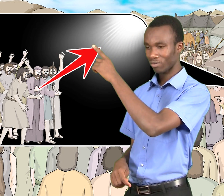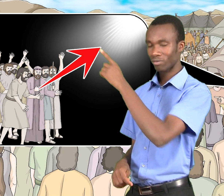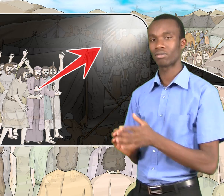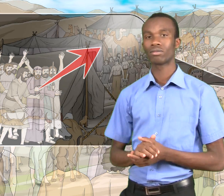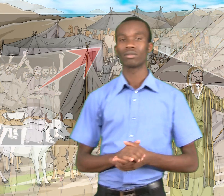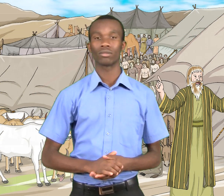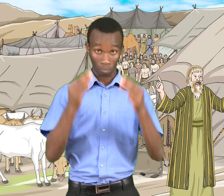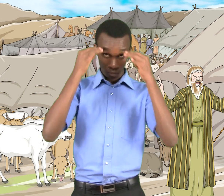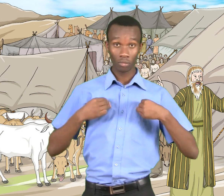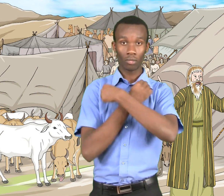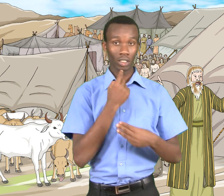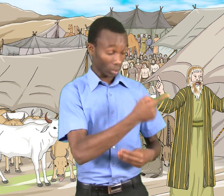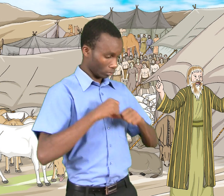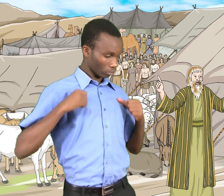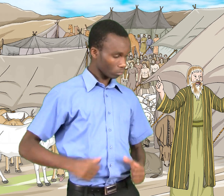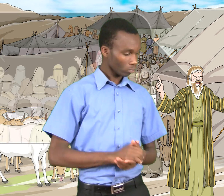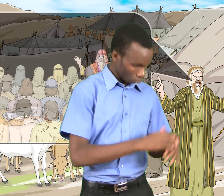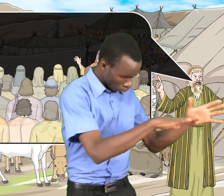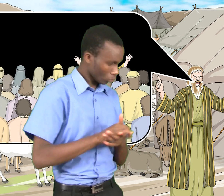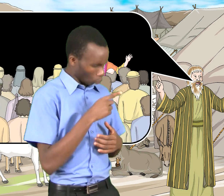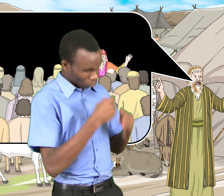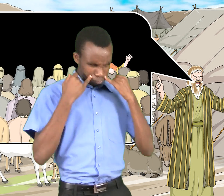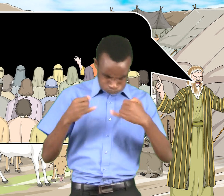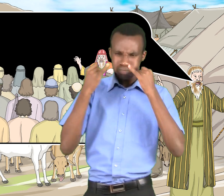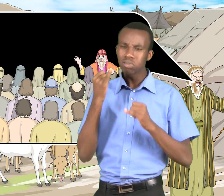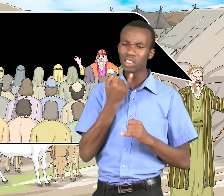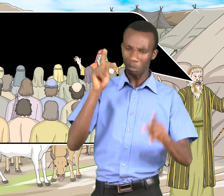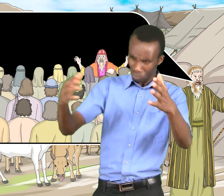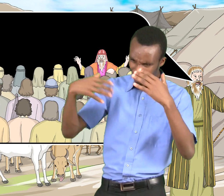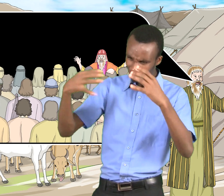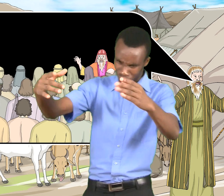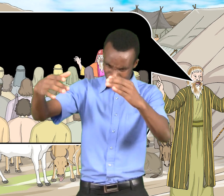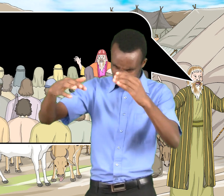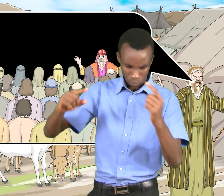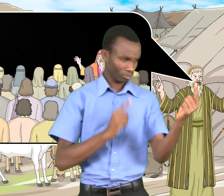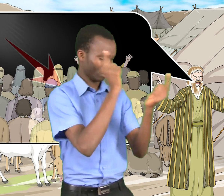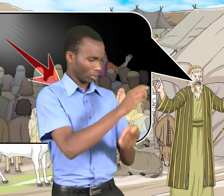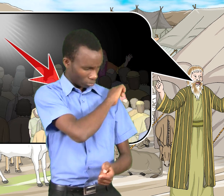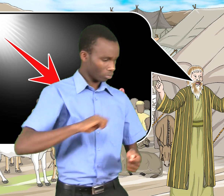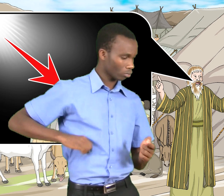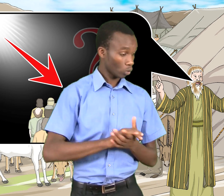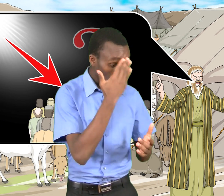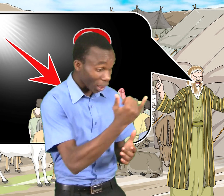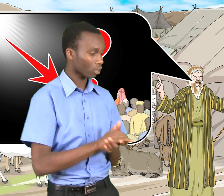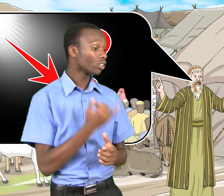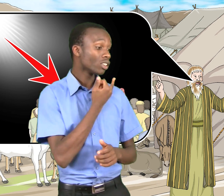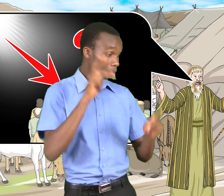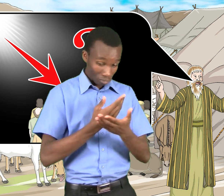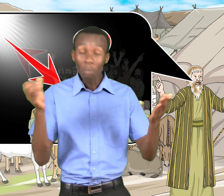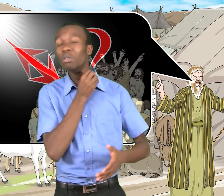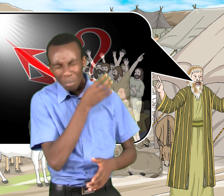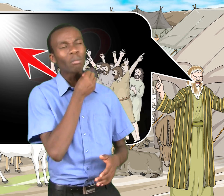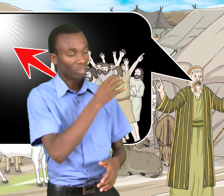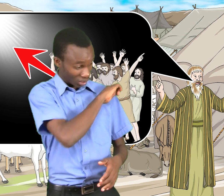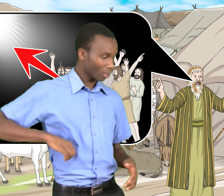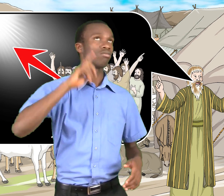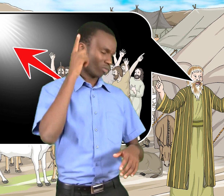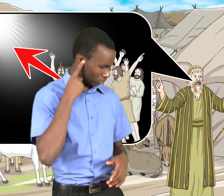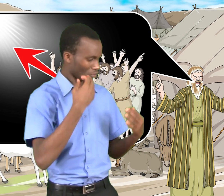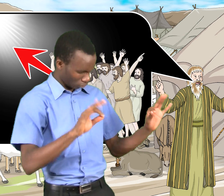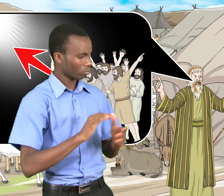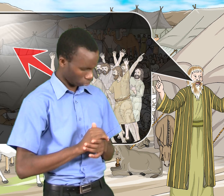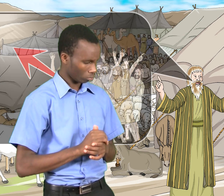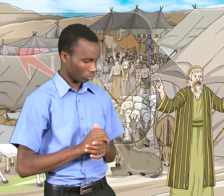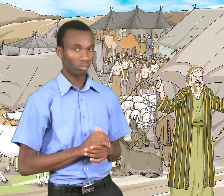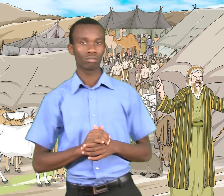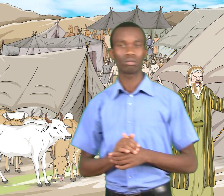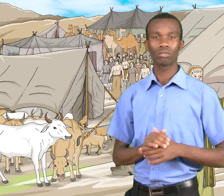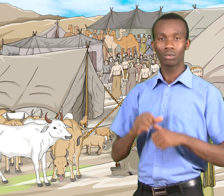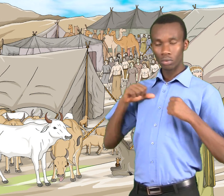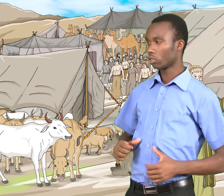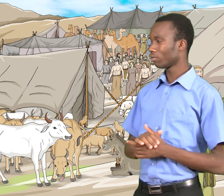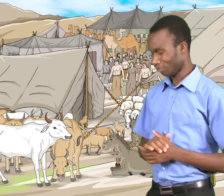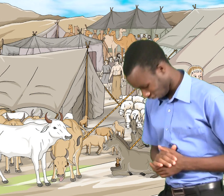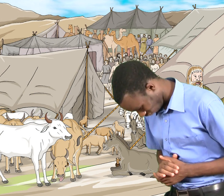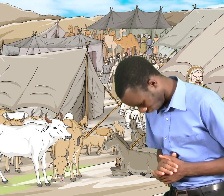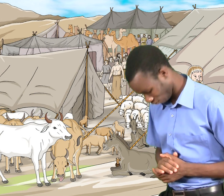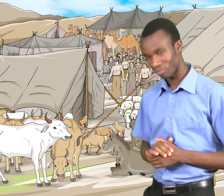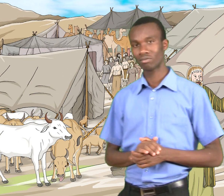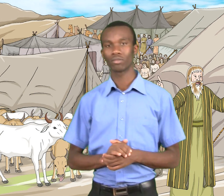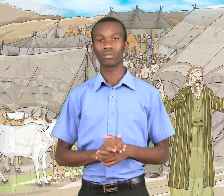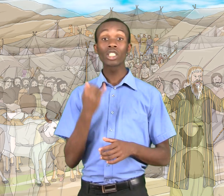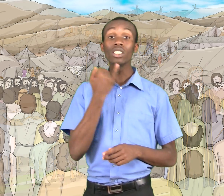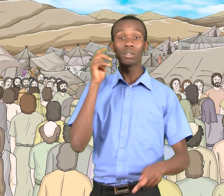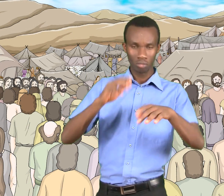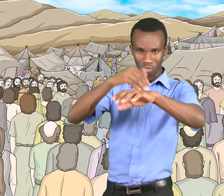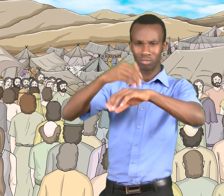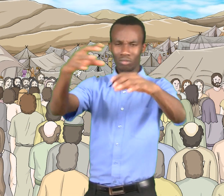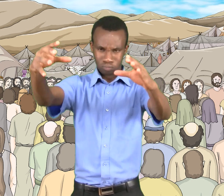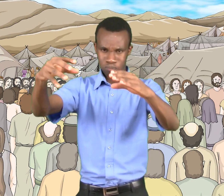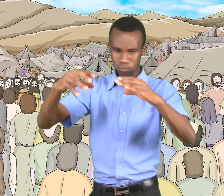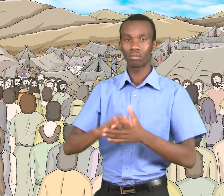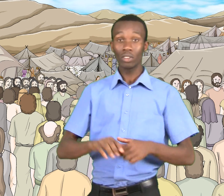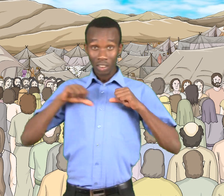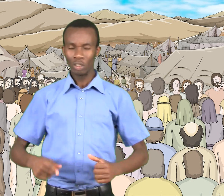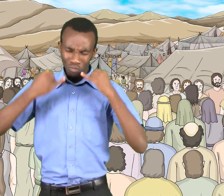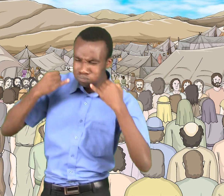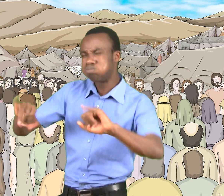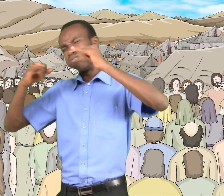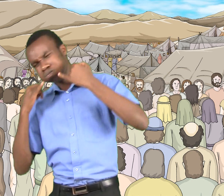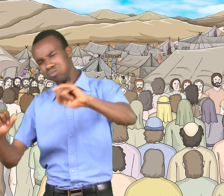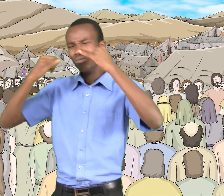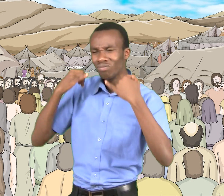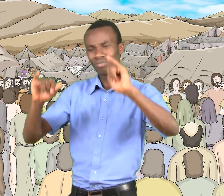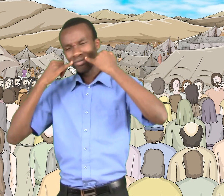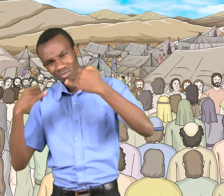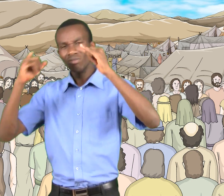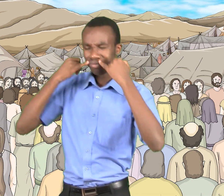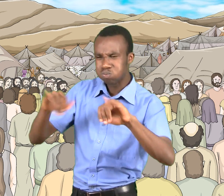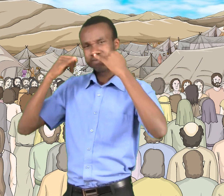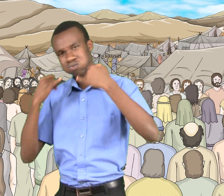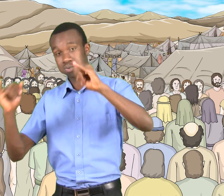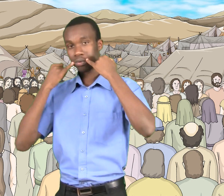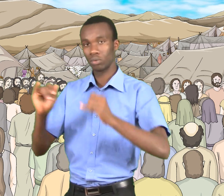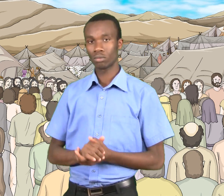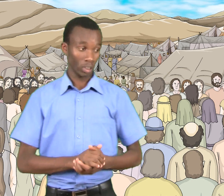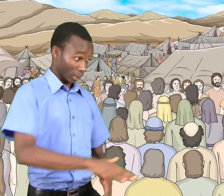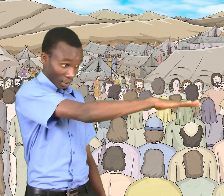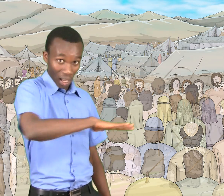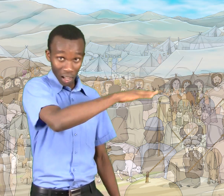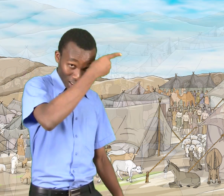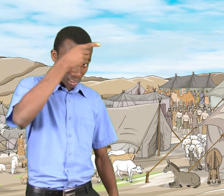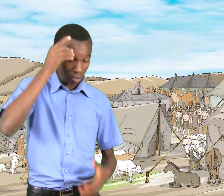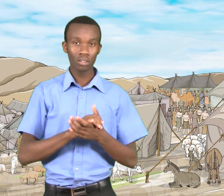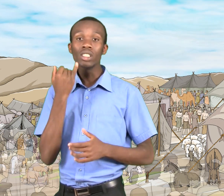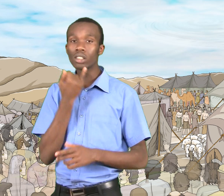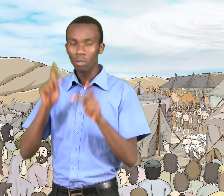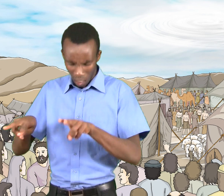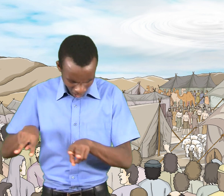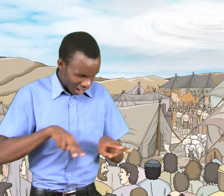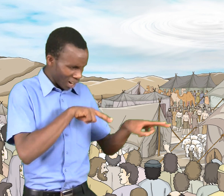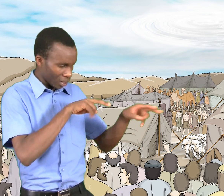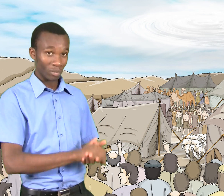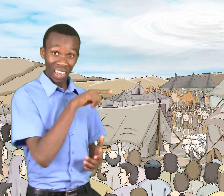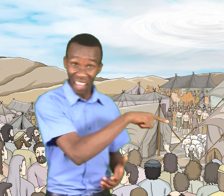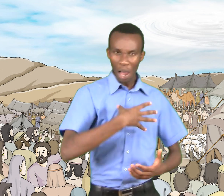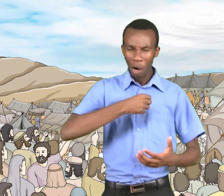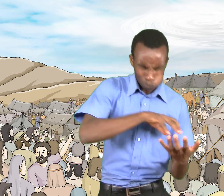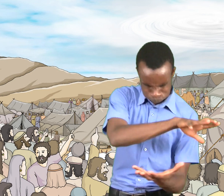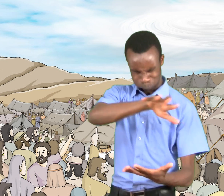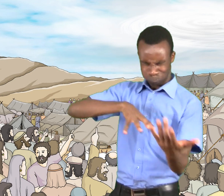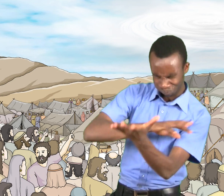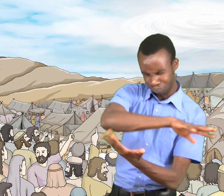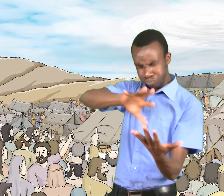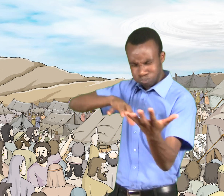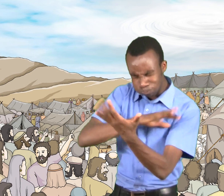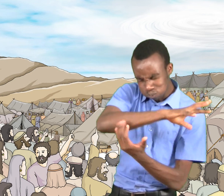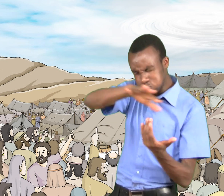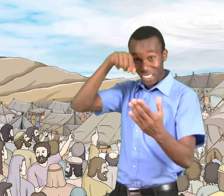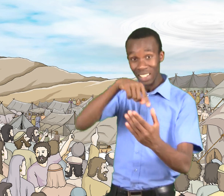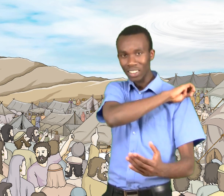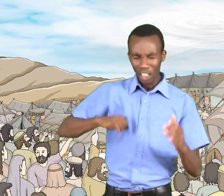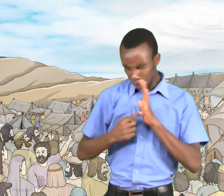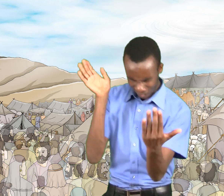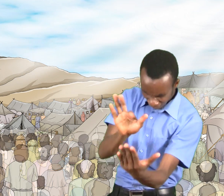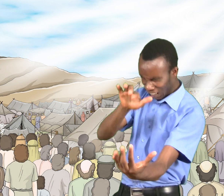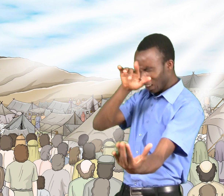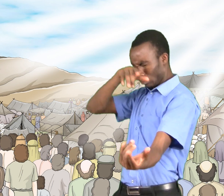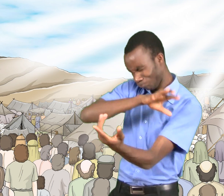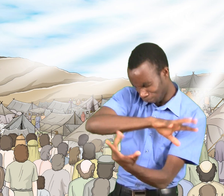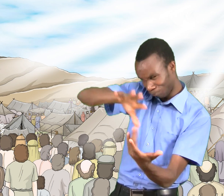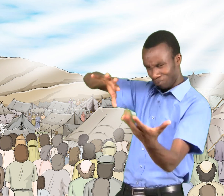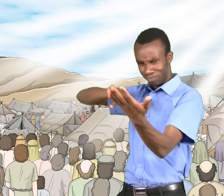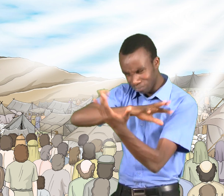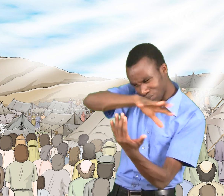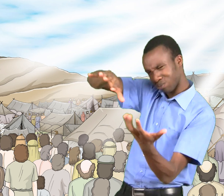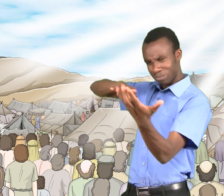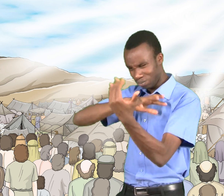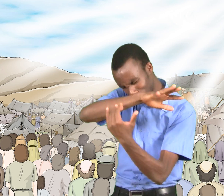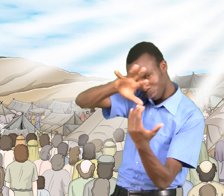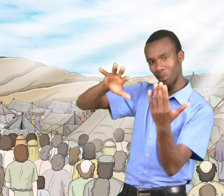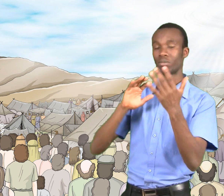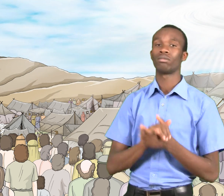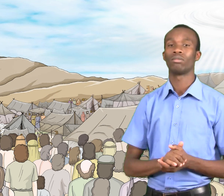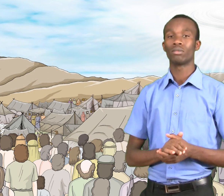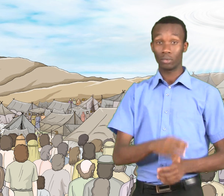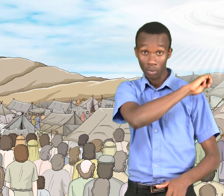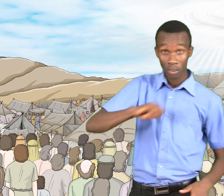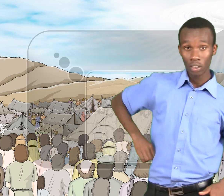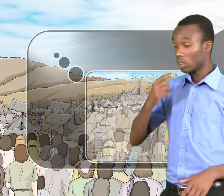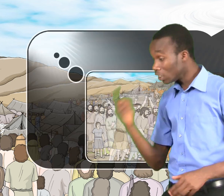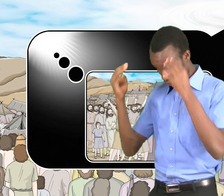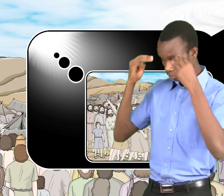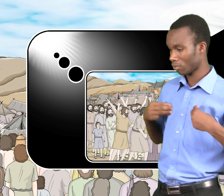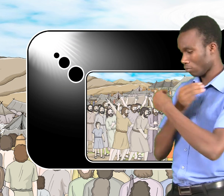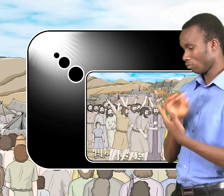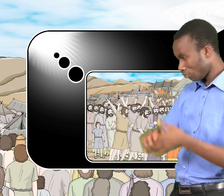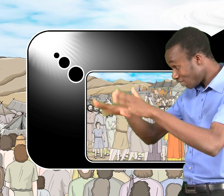Then Moses said to Aaron, “Tell the whole congregation of Israel, ‘Come before the LORD, for He has heard your grumbling.’” And as Aaron was speaking to the whole congregation of Israel, they looked toward the desert, and there in a cloud the glory of the LORD appeared.